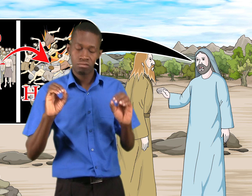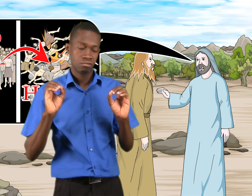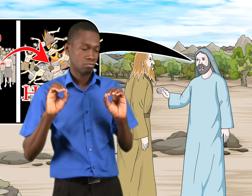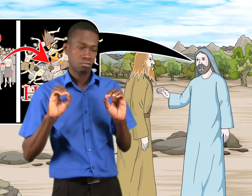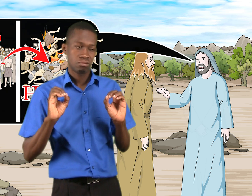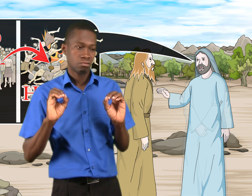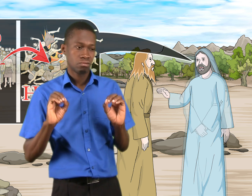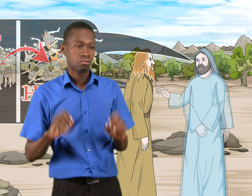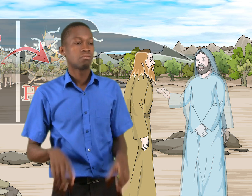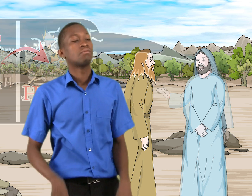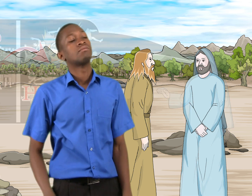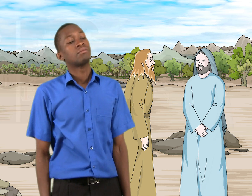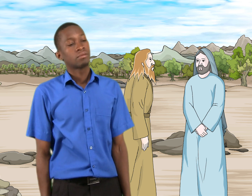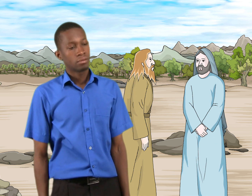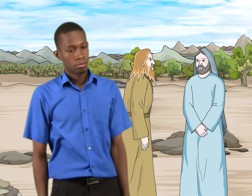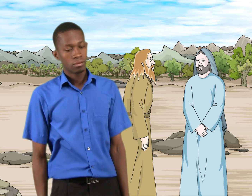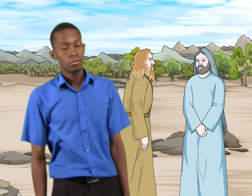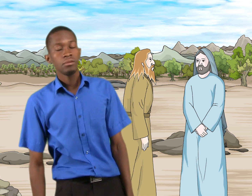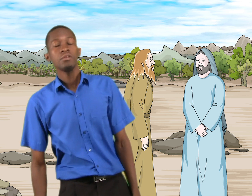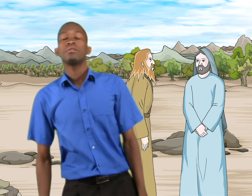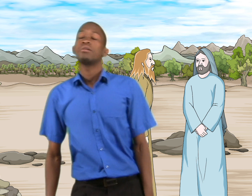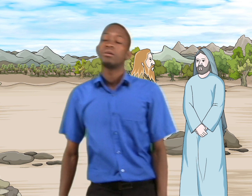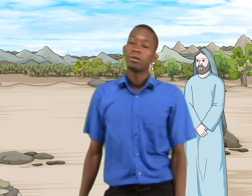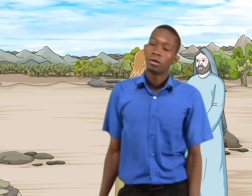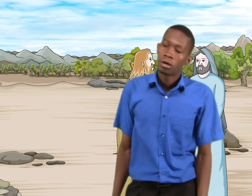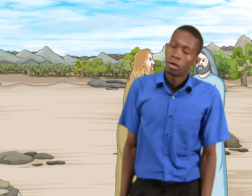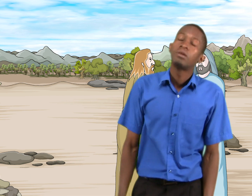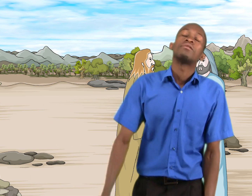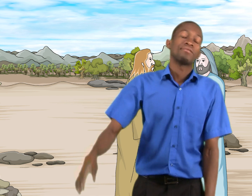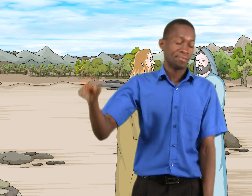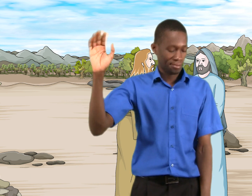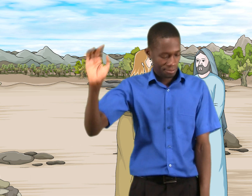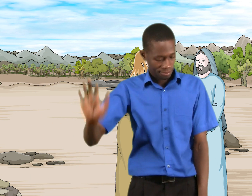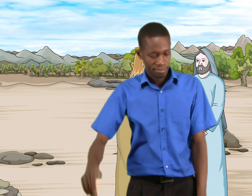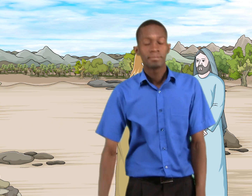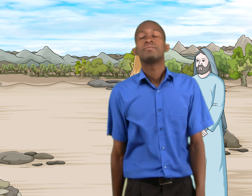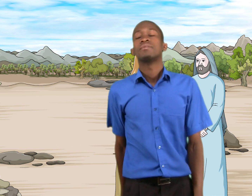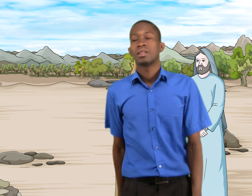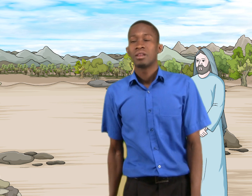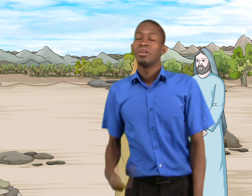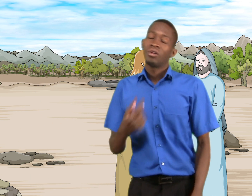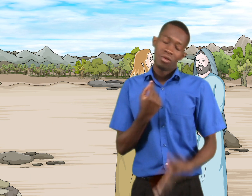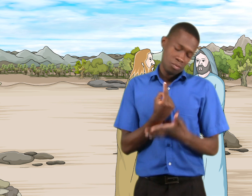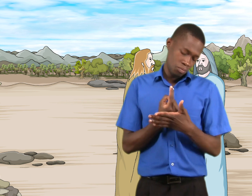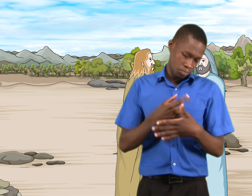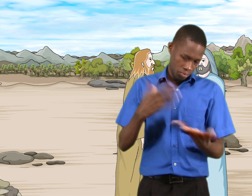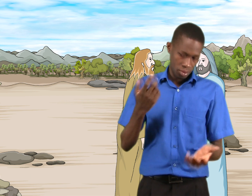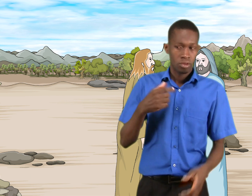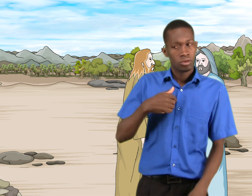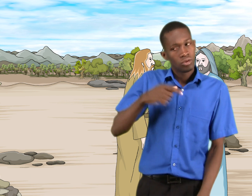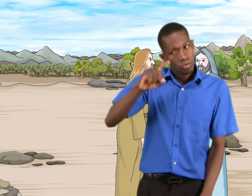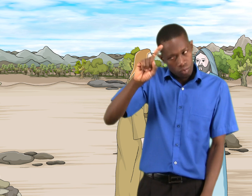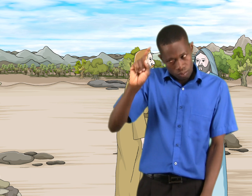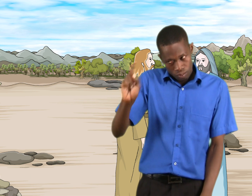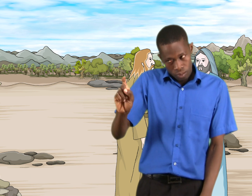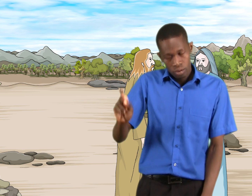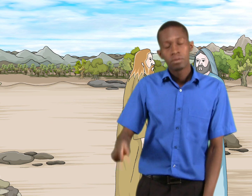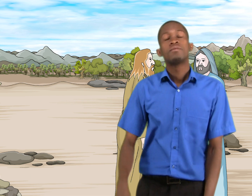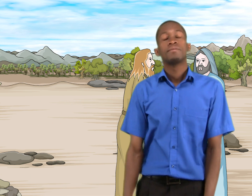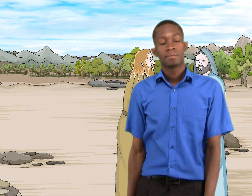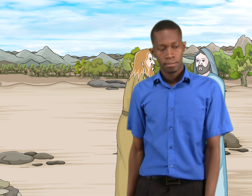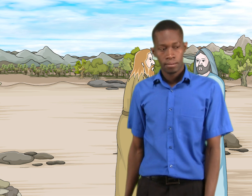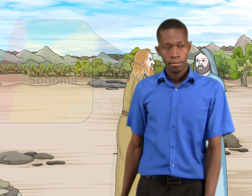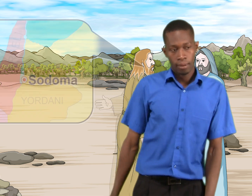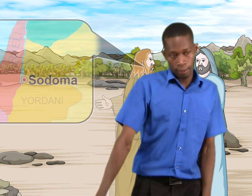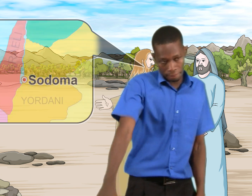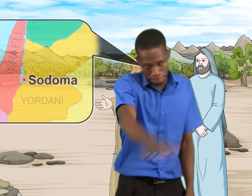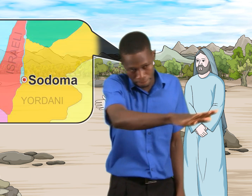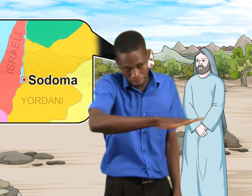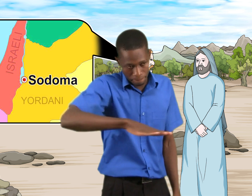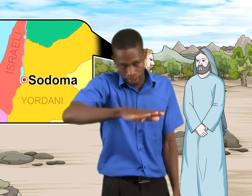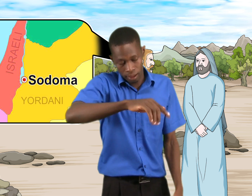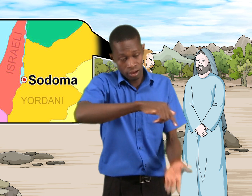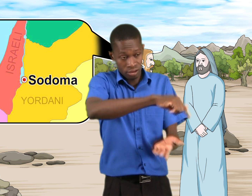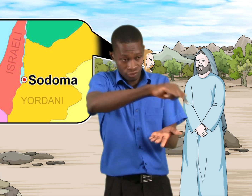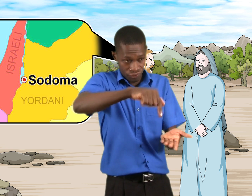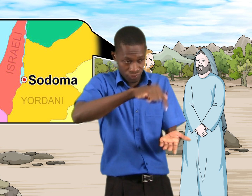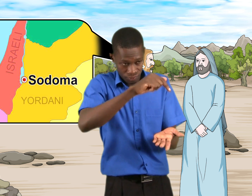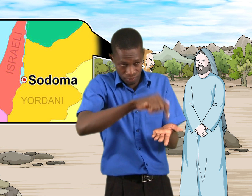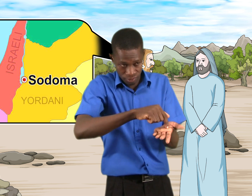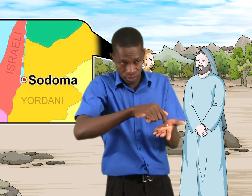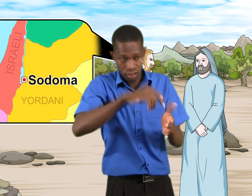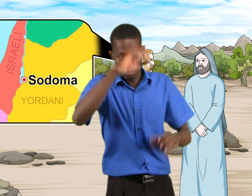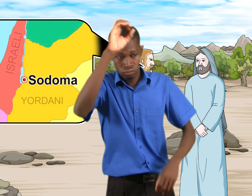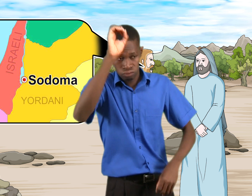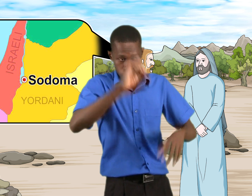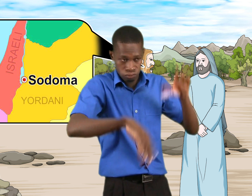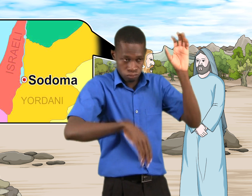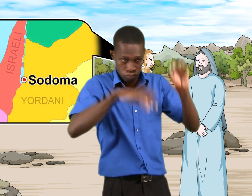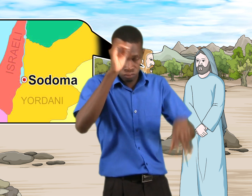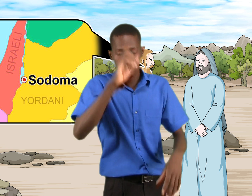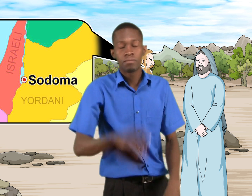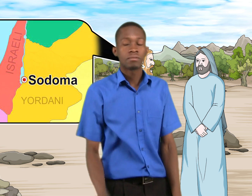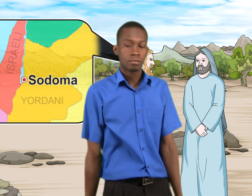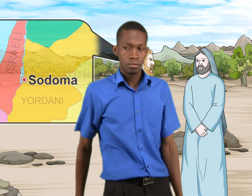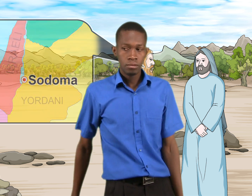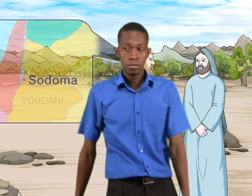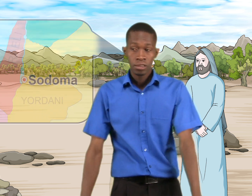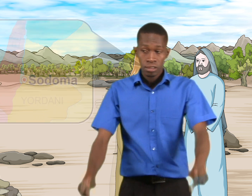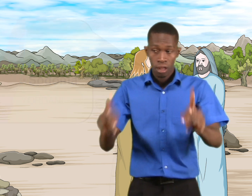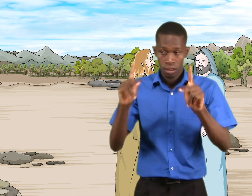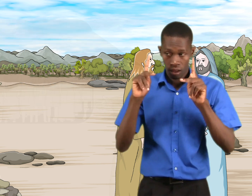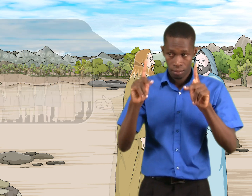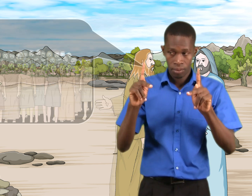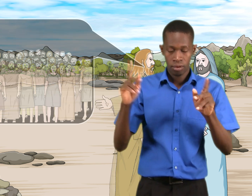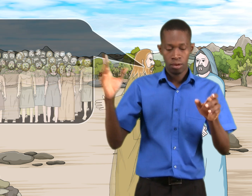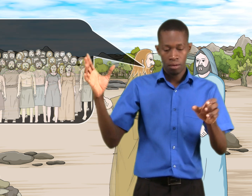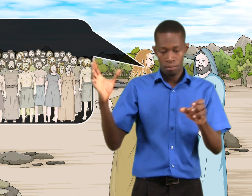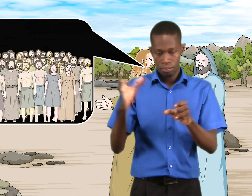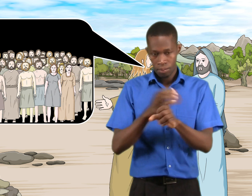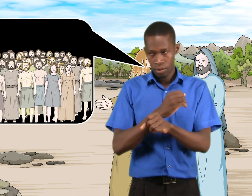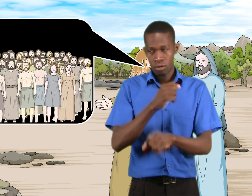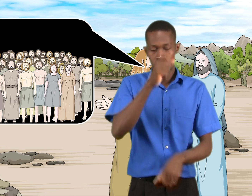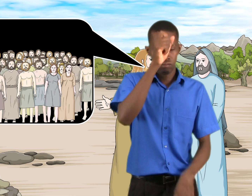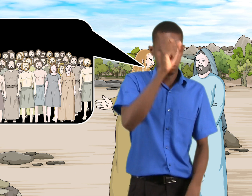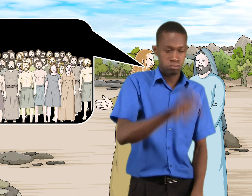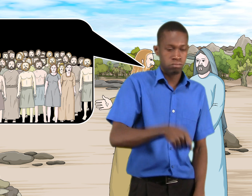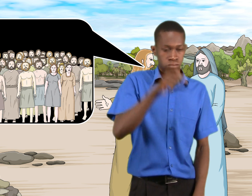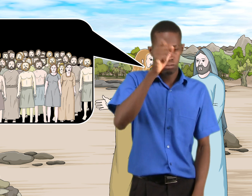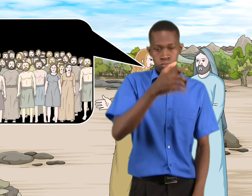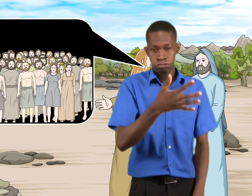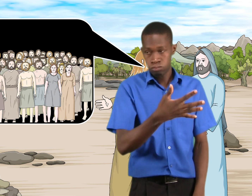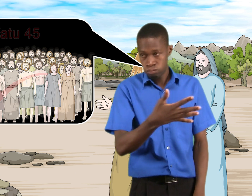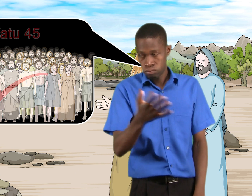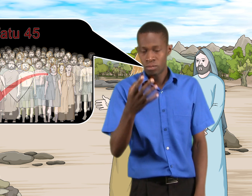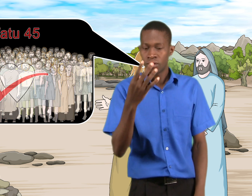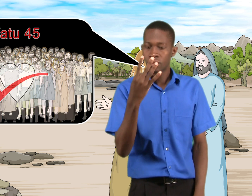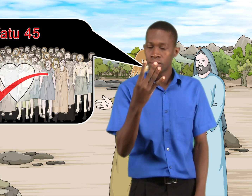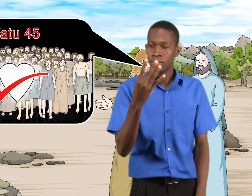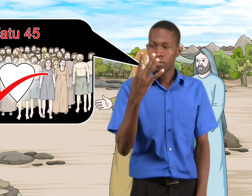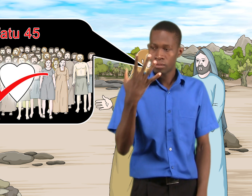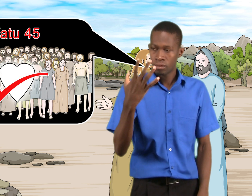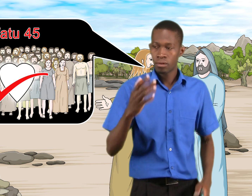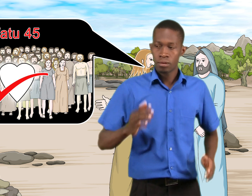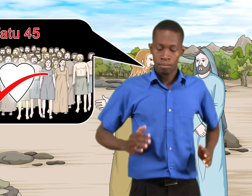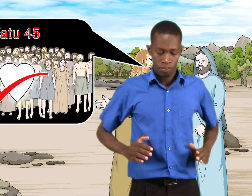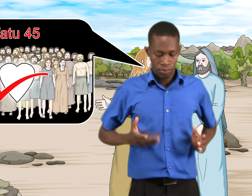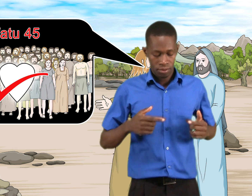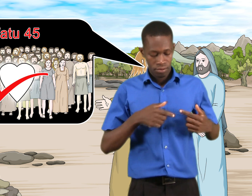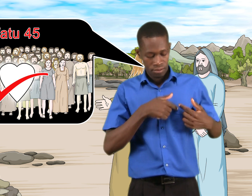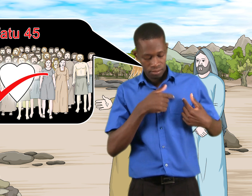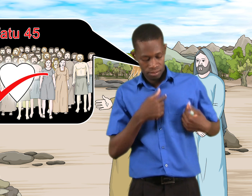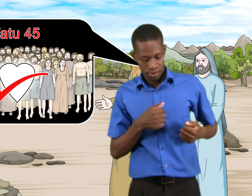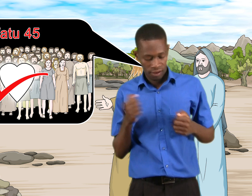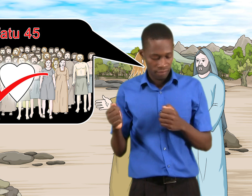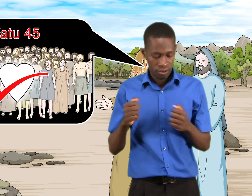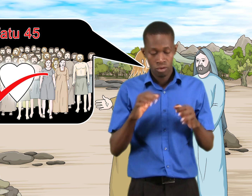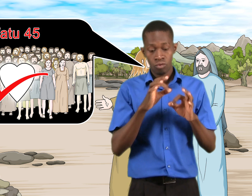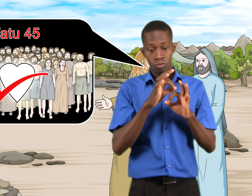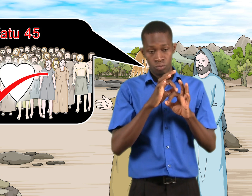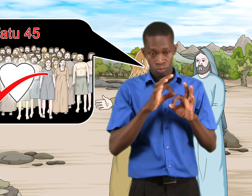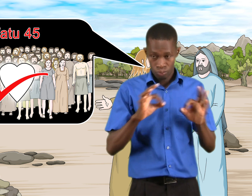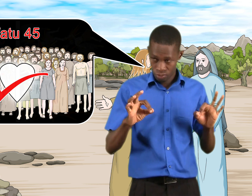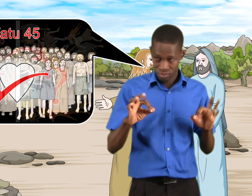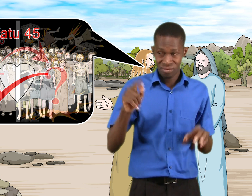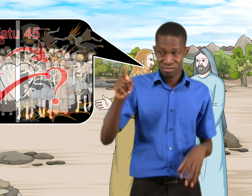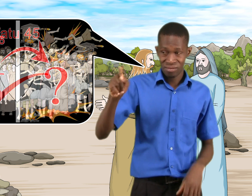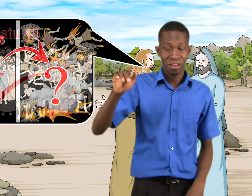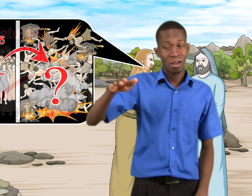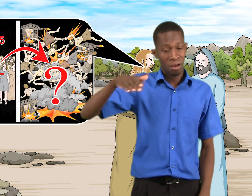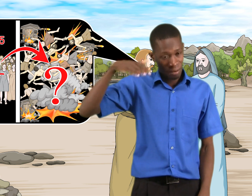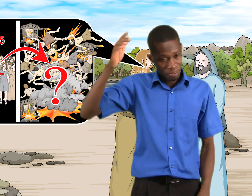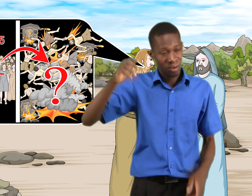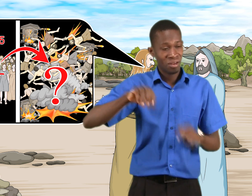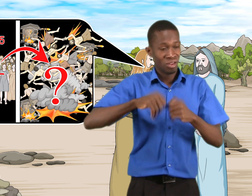Then Abraham answered, “Now that I have ventured to speak to the Lord—though I am but dust and ashes— suppose the fifty righteous ones lack five.